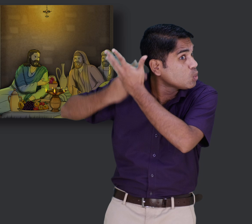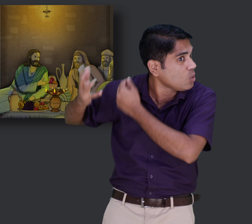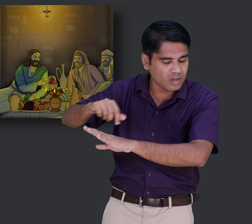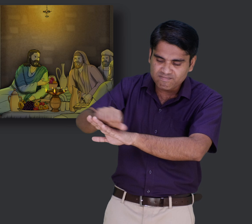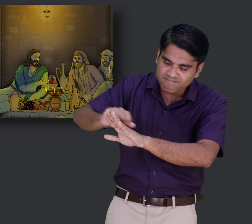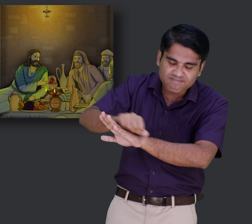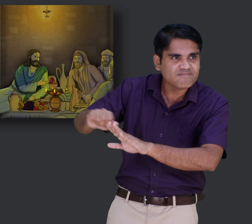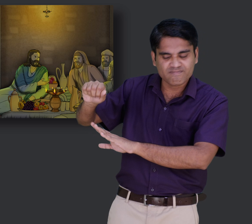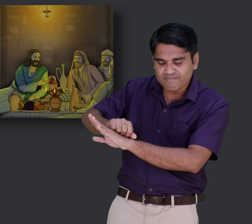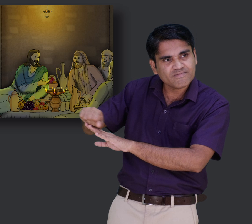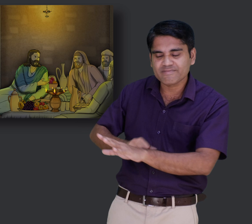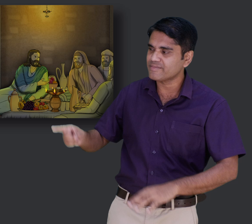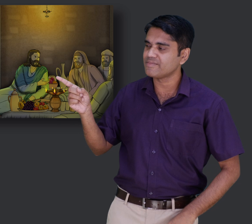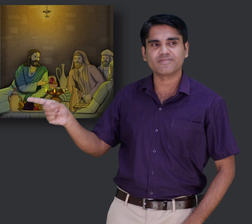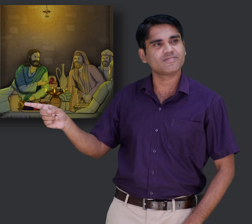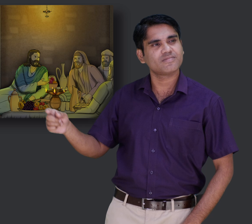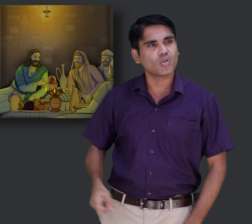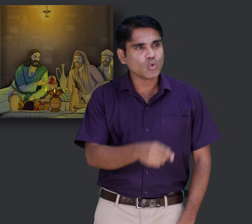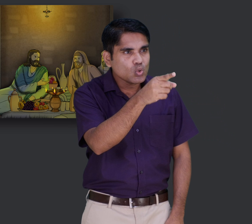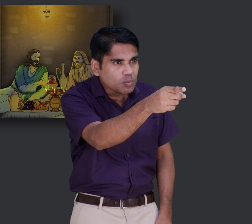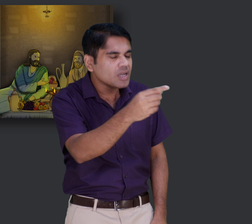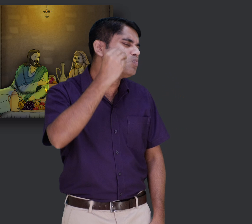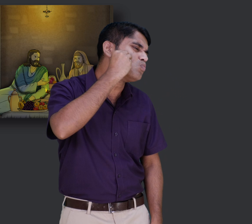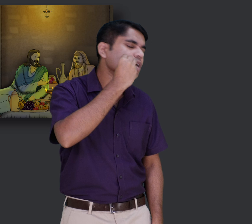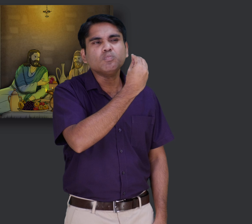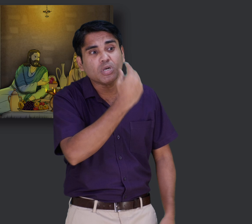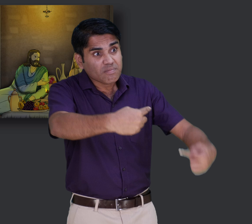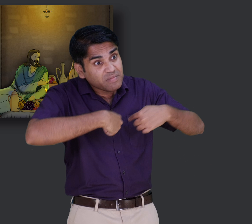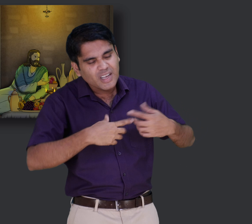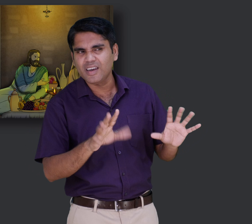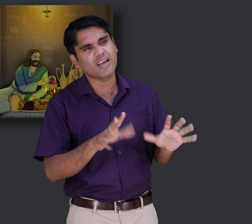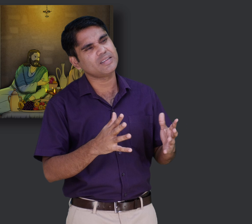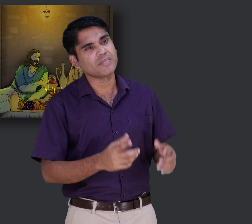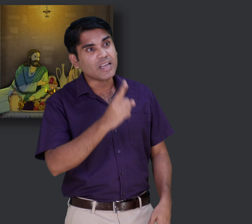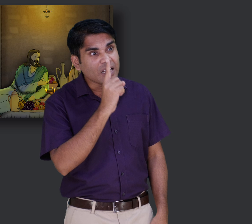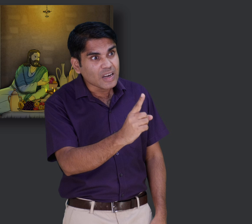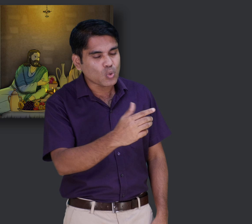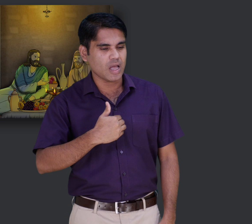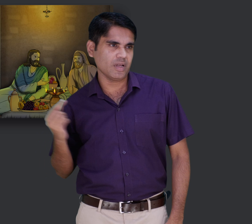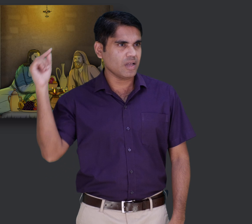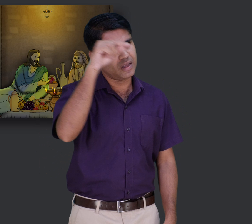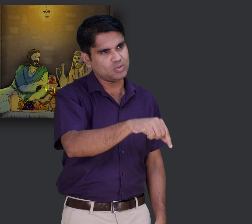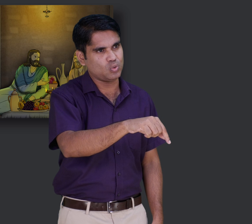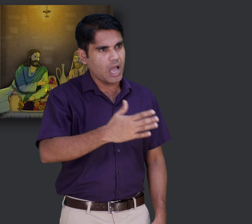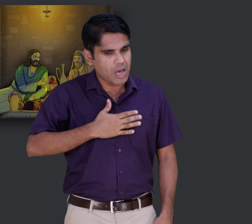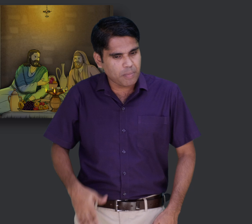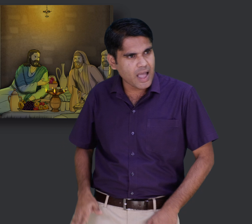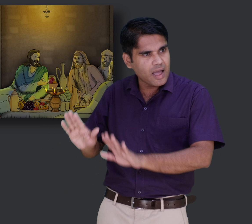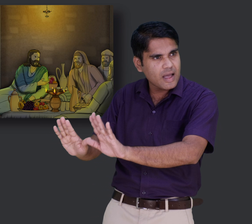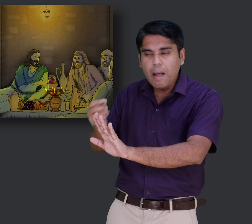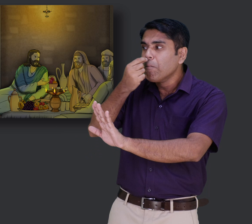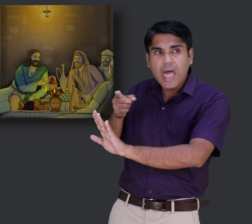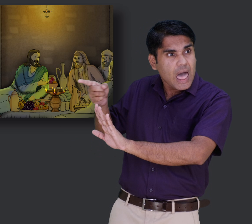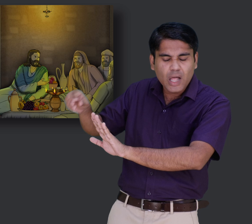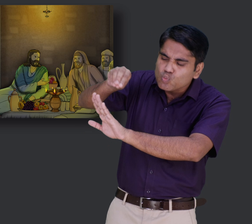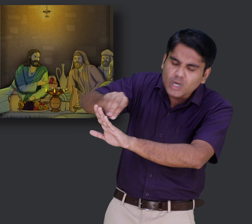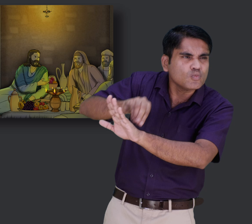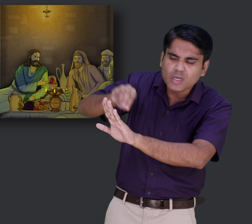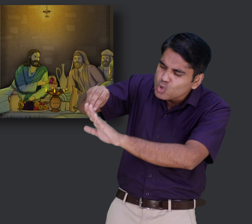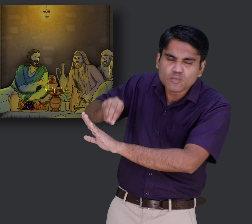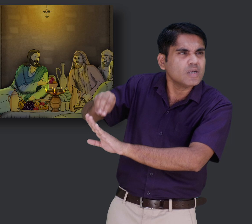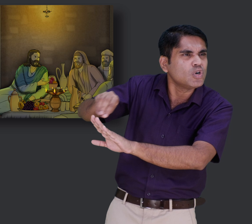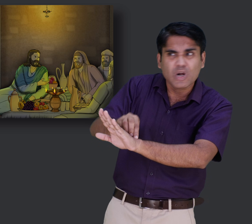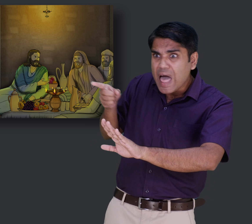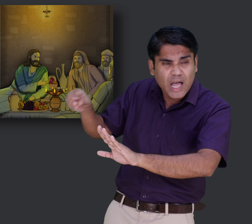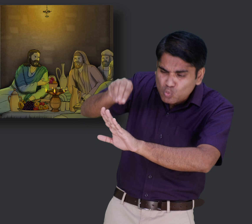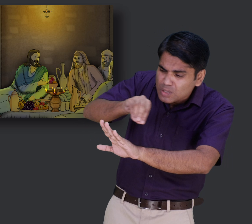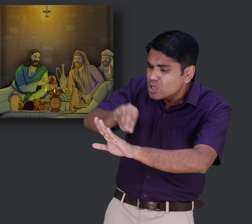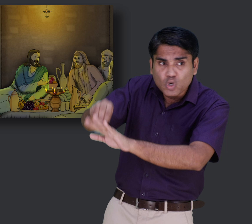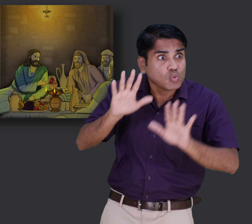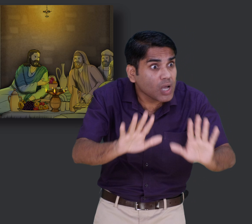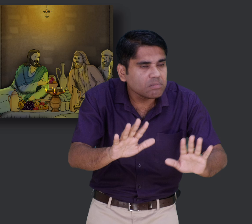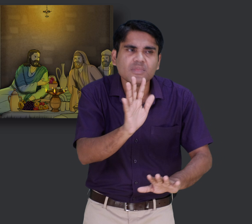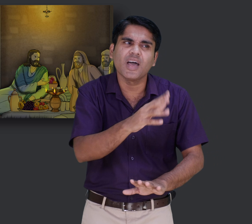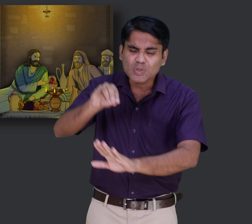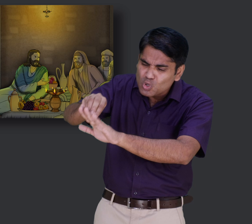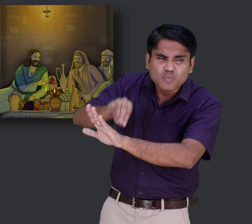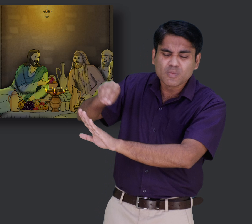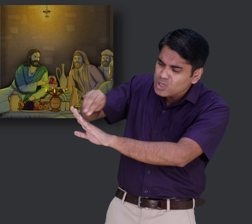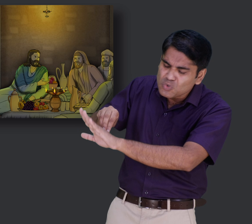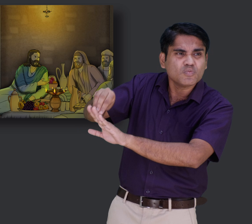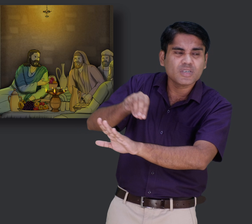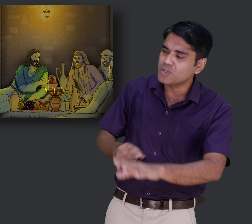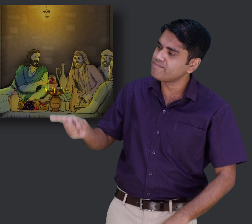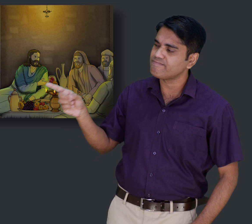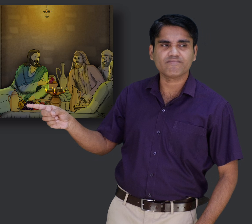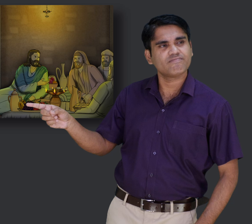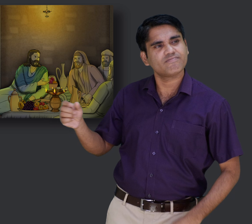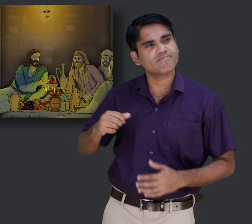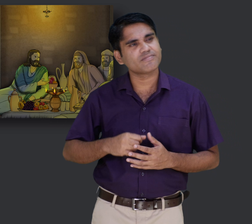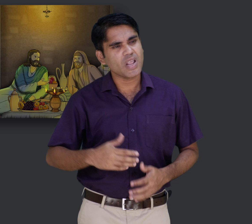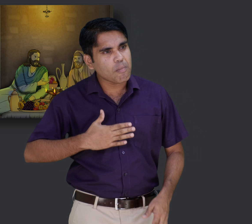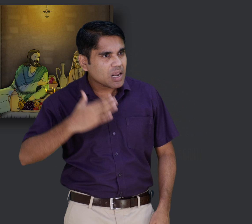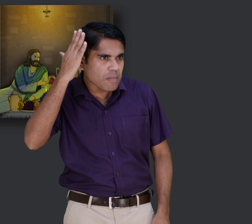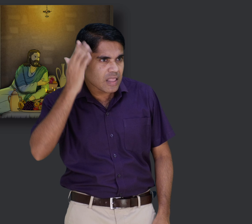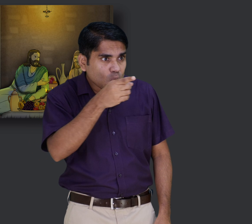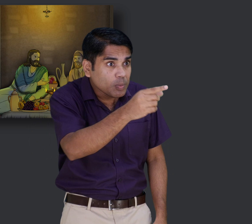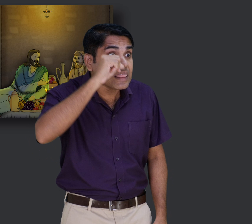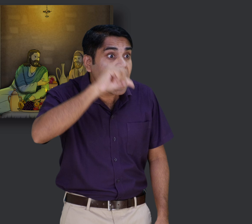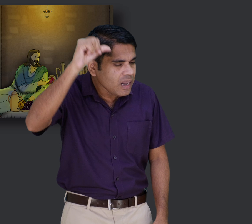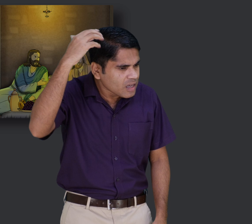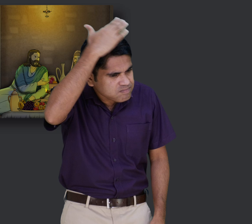You did not greet Me with a kiss, but she has not stopped kissing My feet since I arrived.